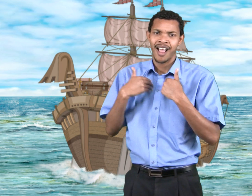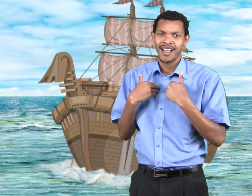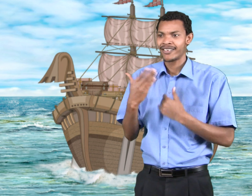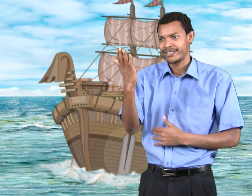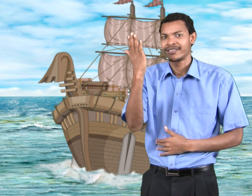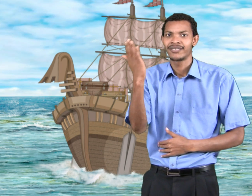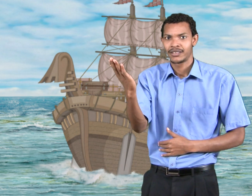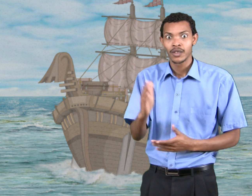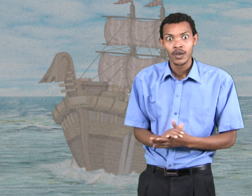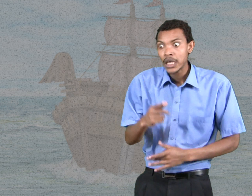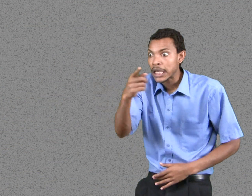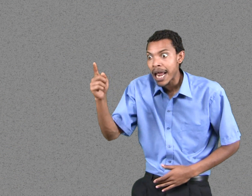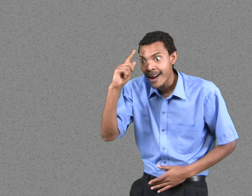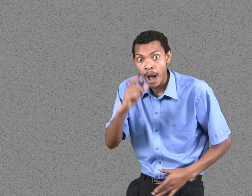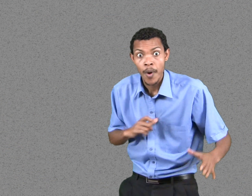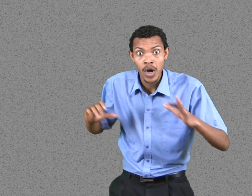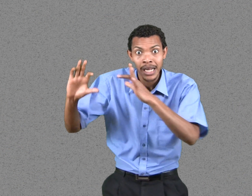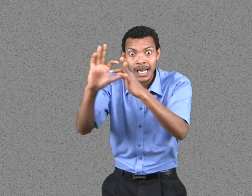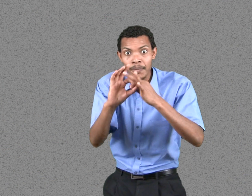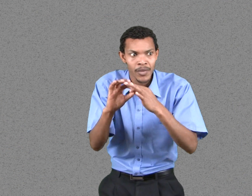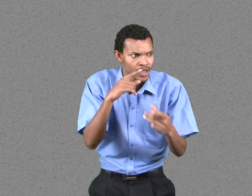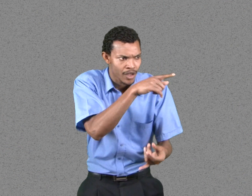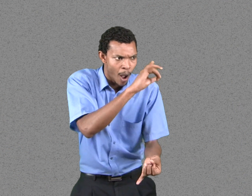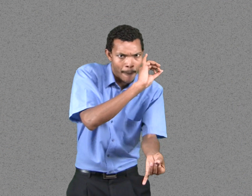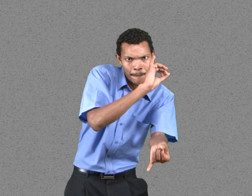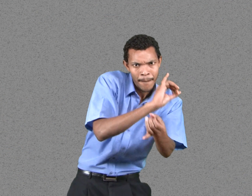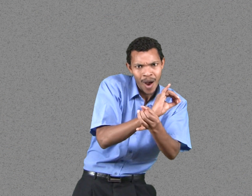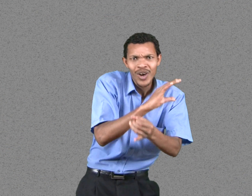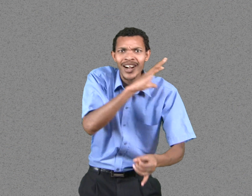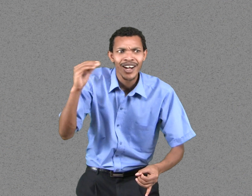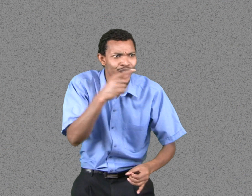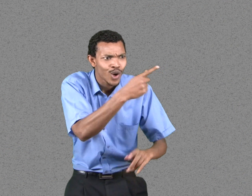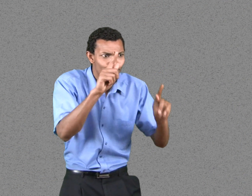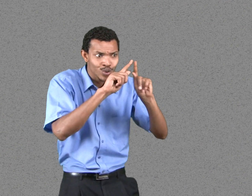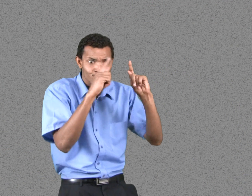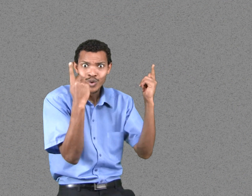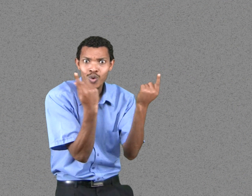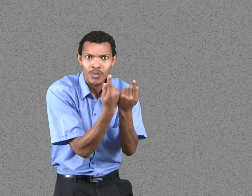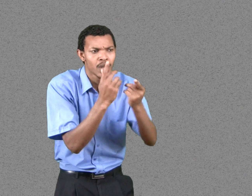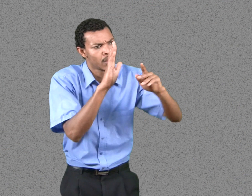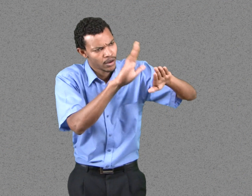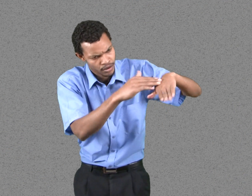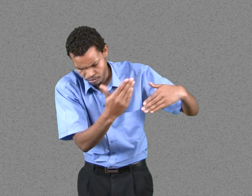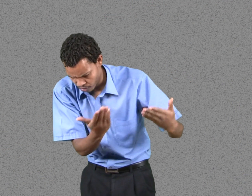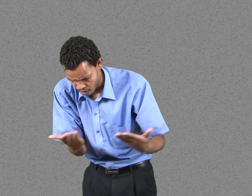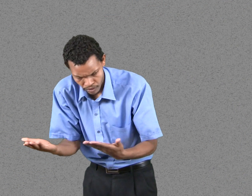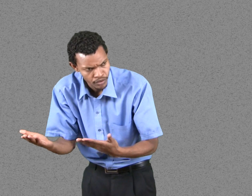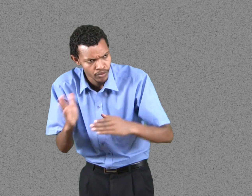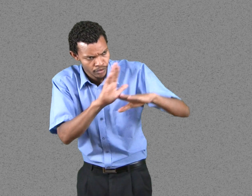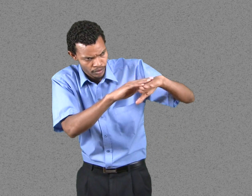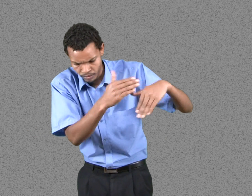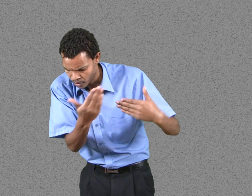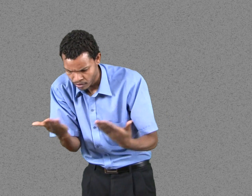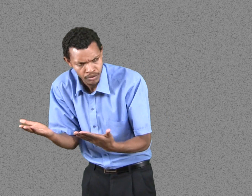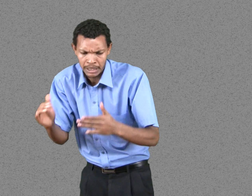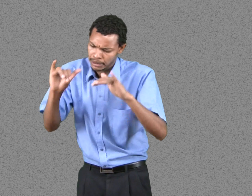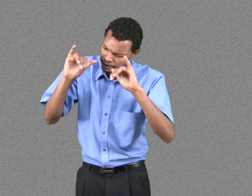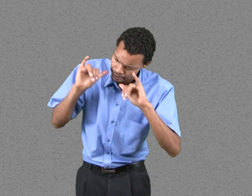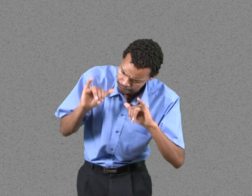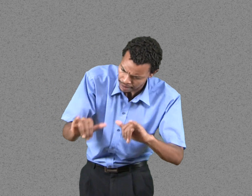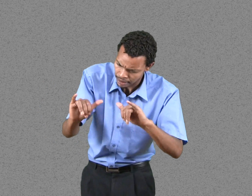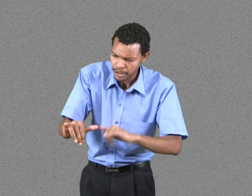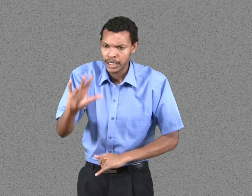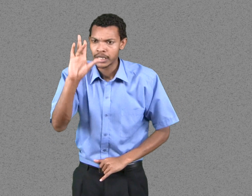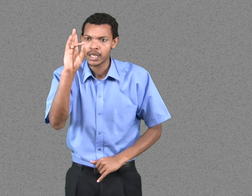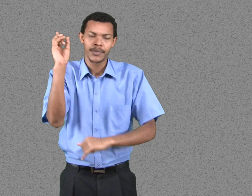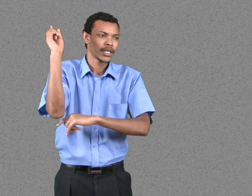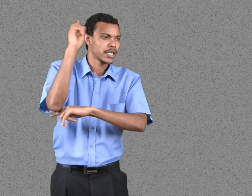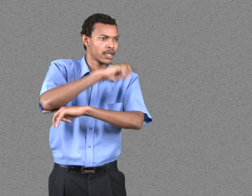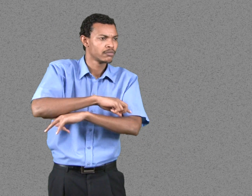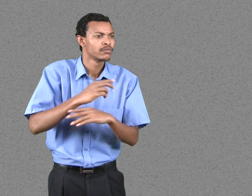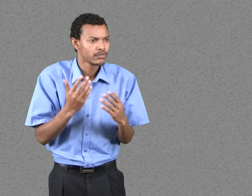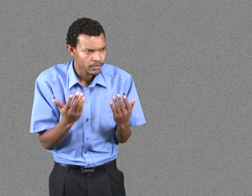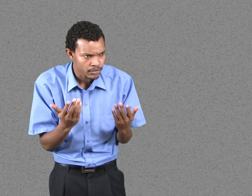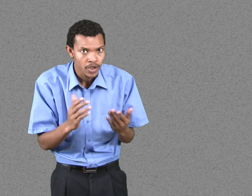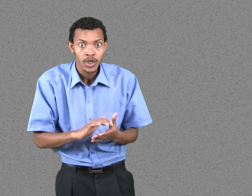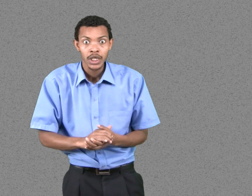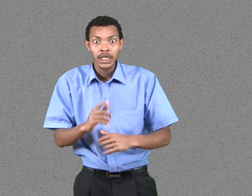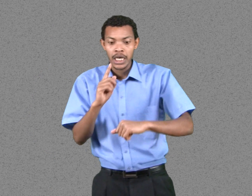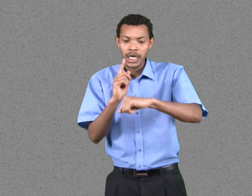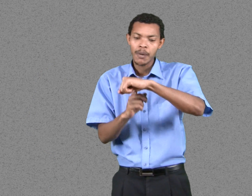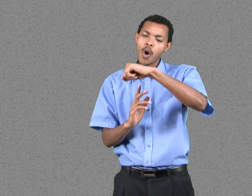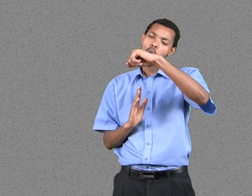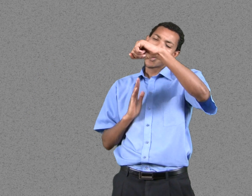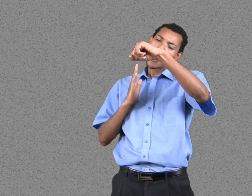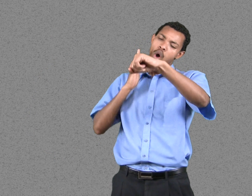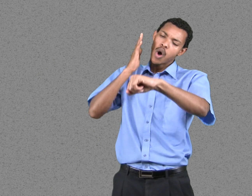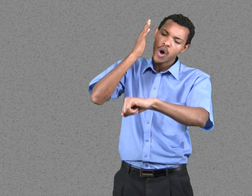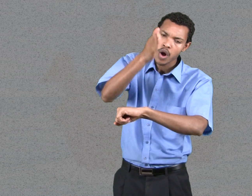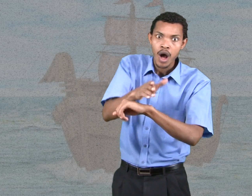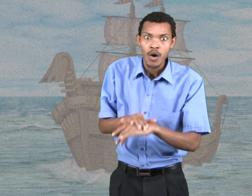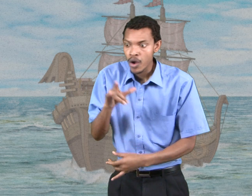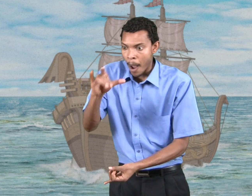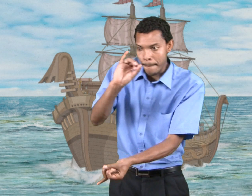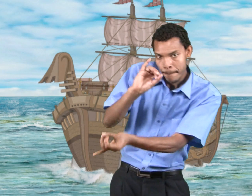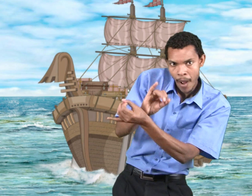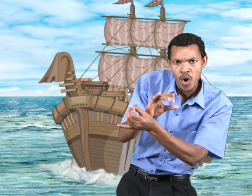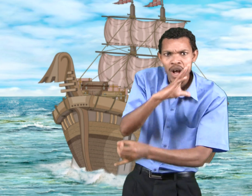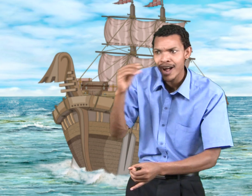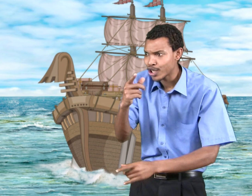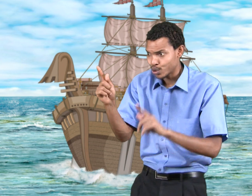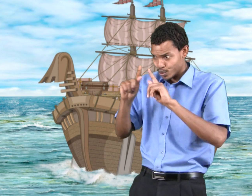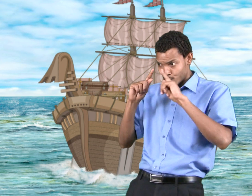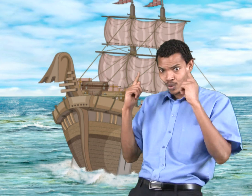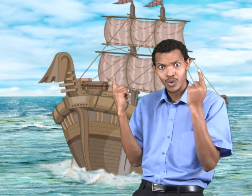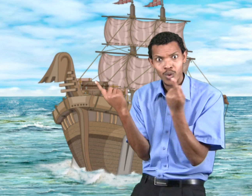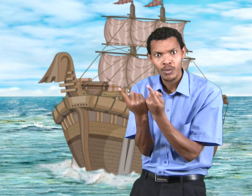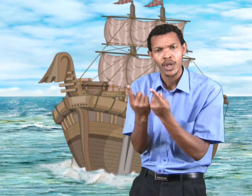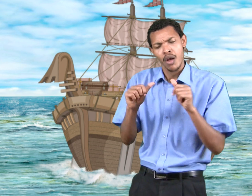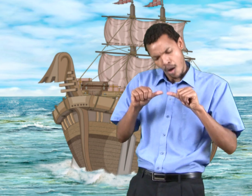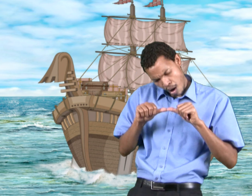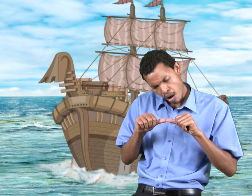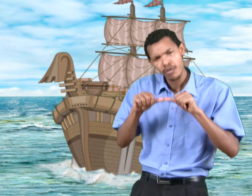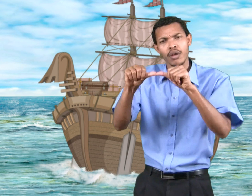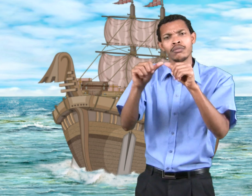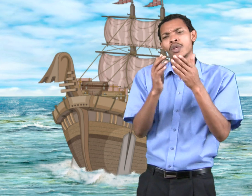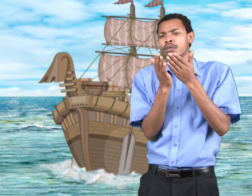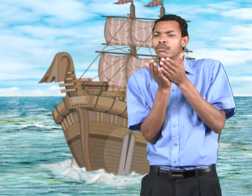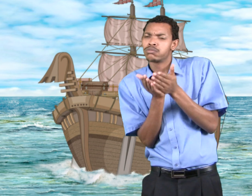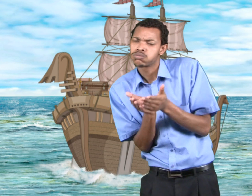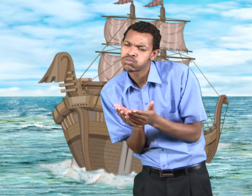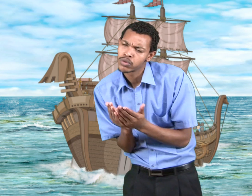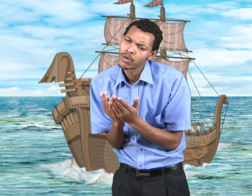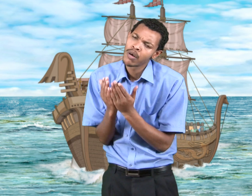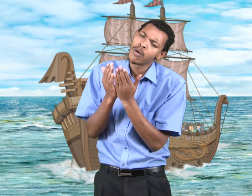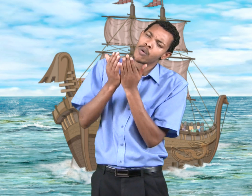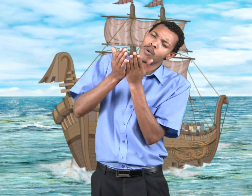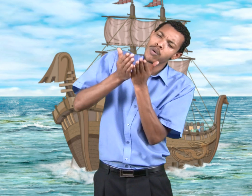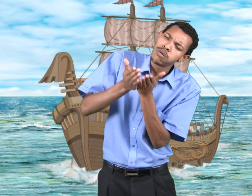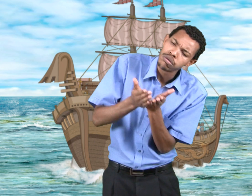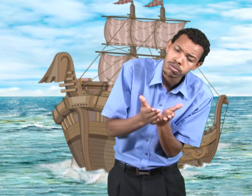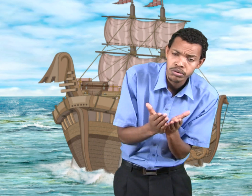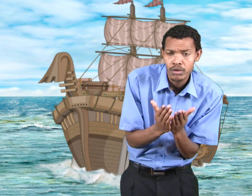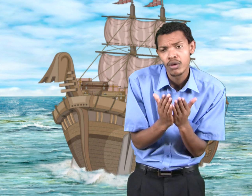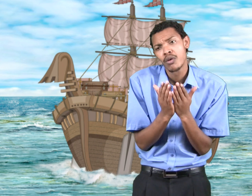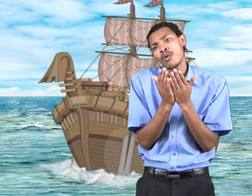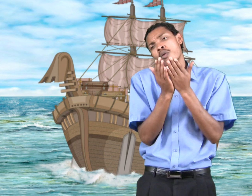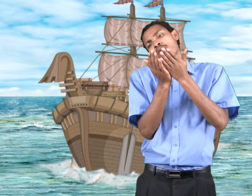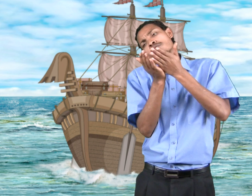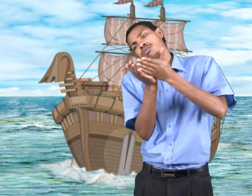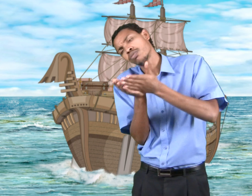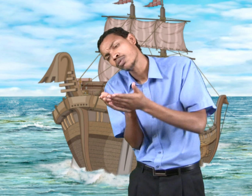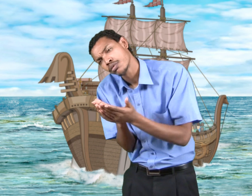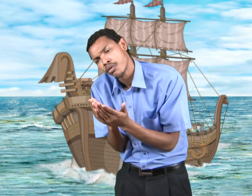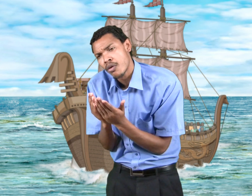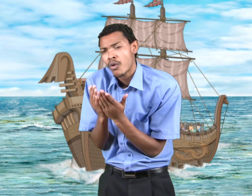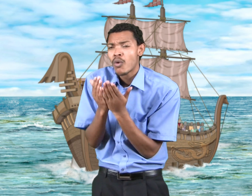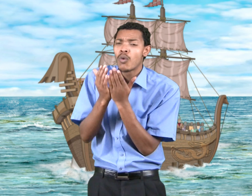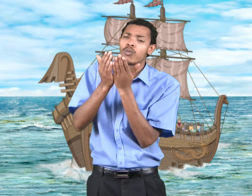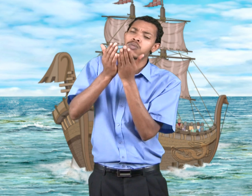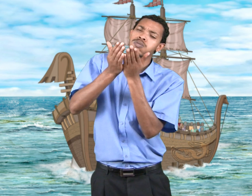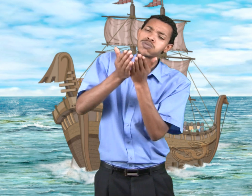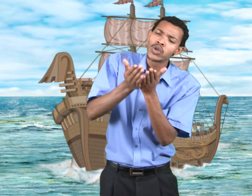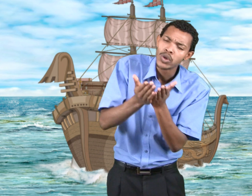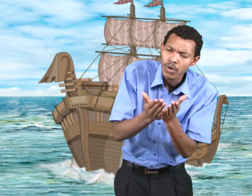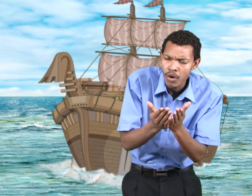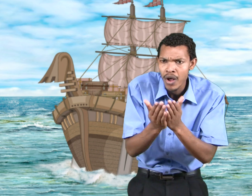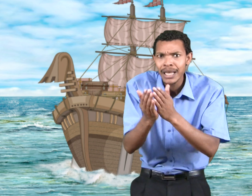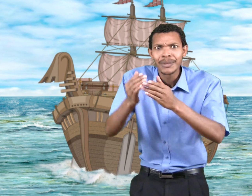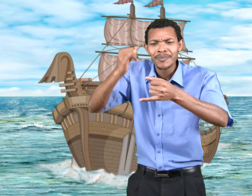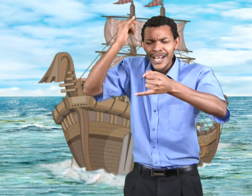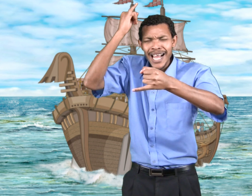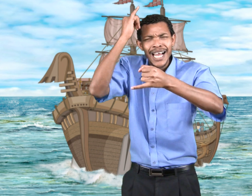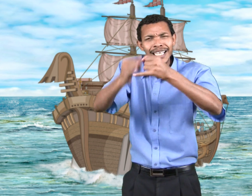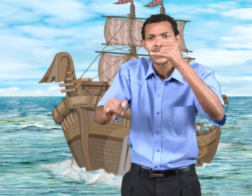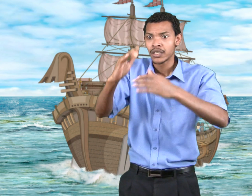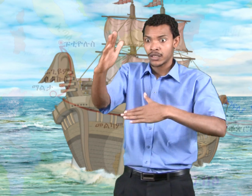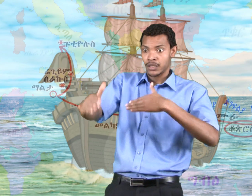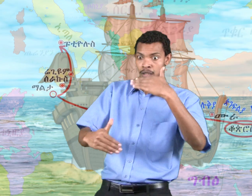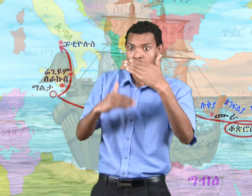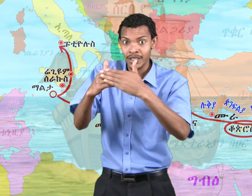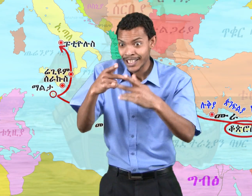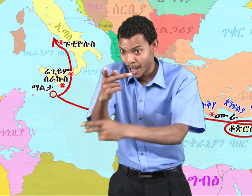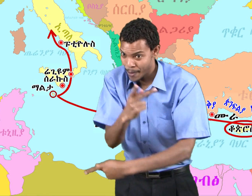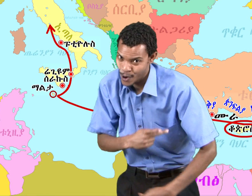There we found some brothers who invited us to spend the week with them.